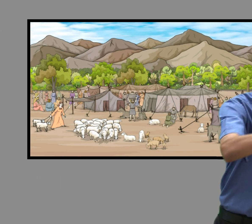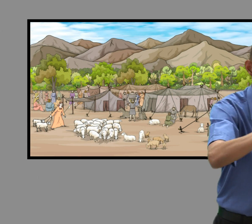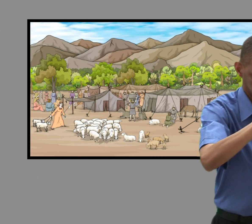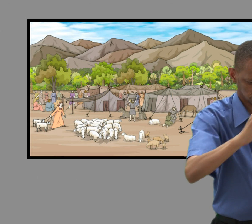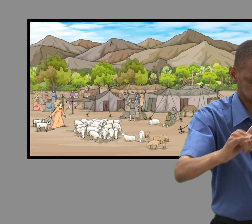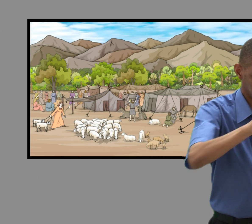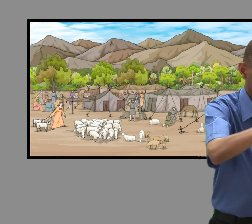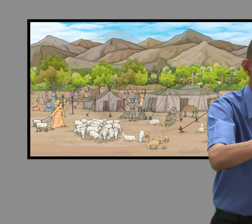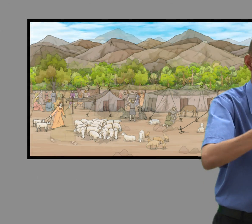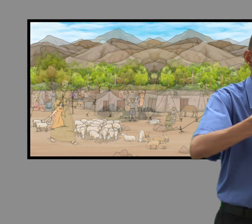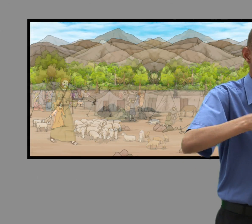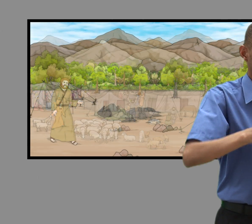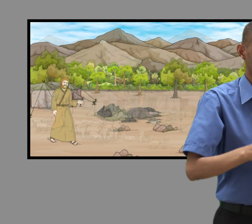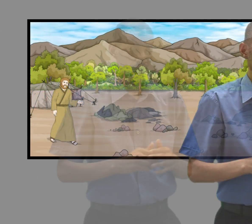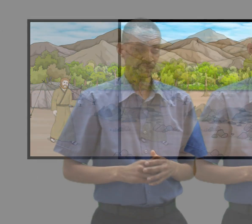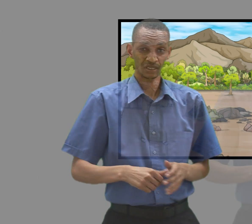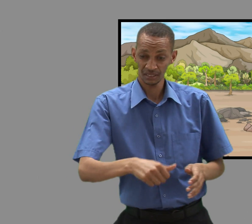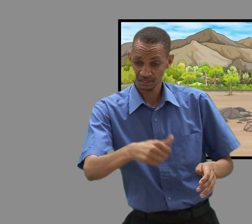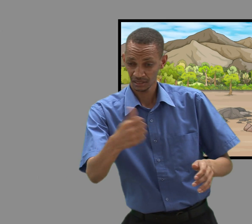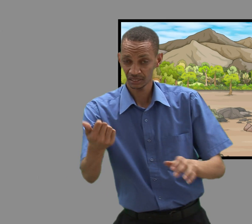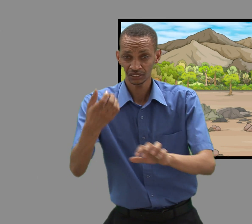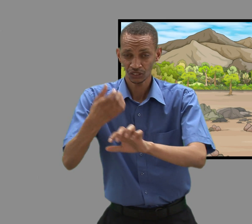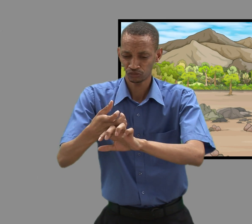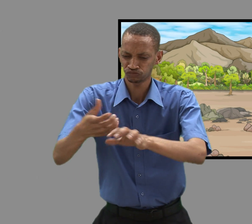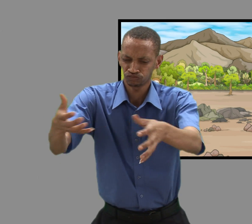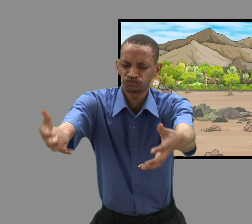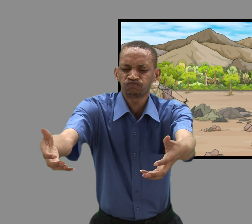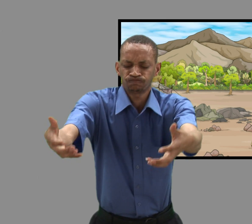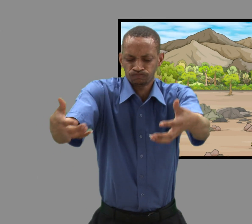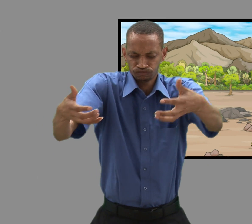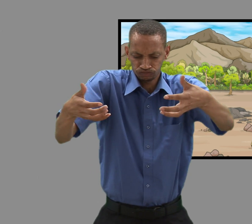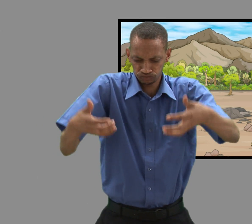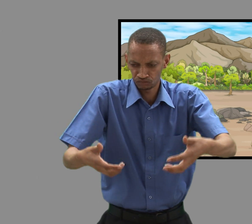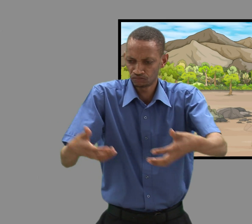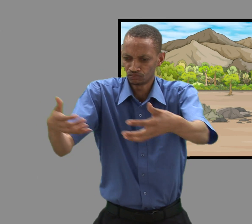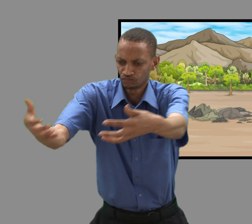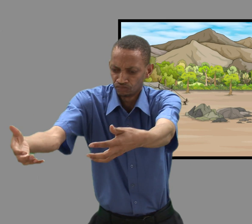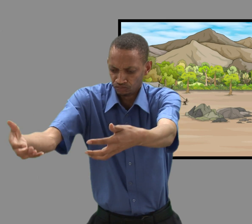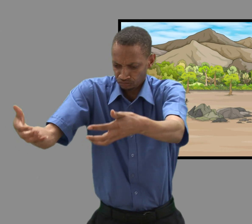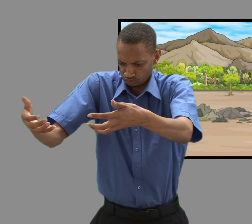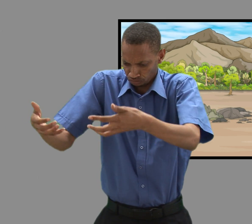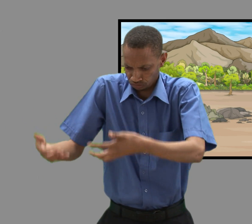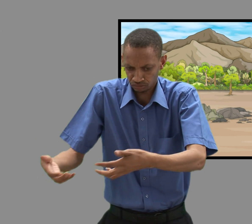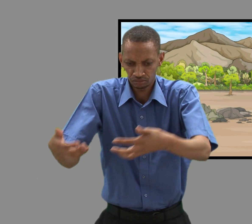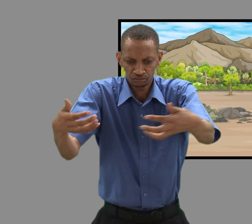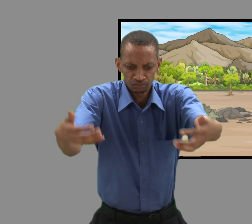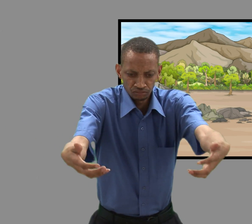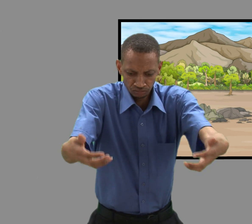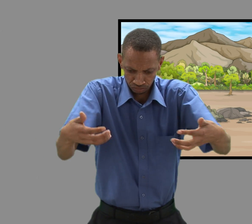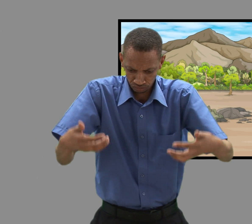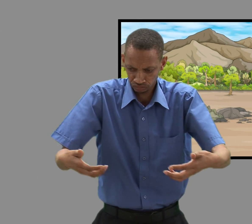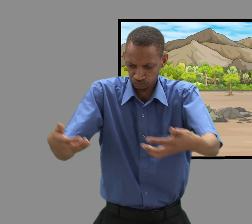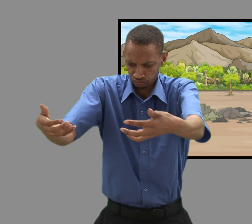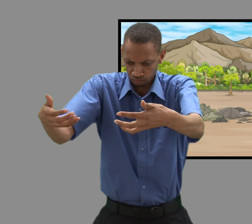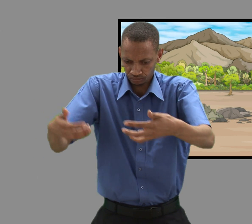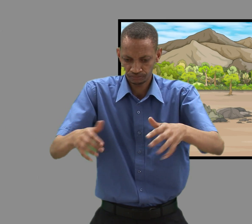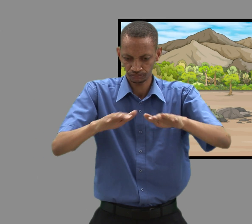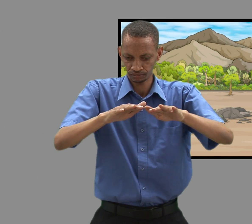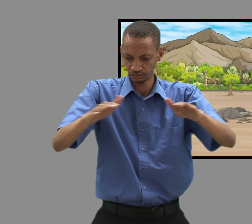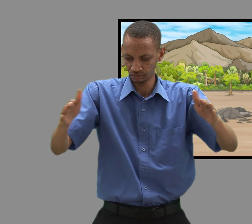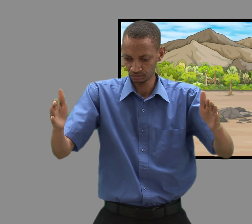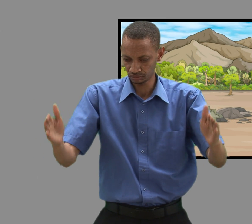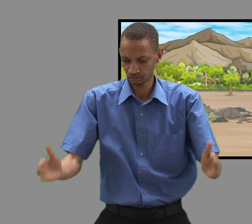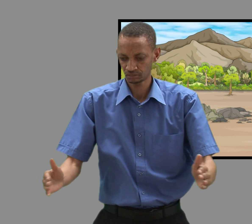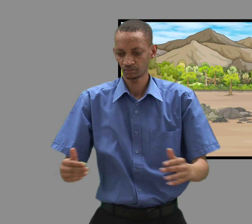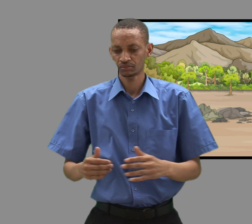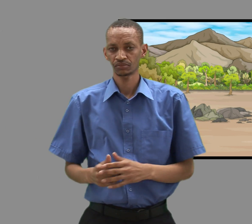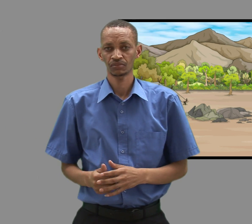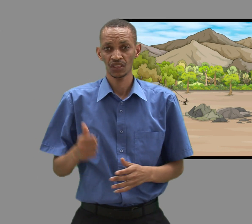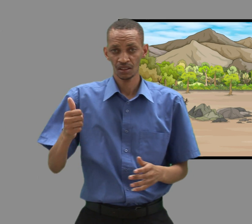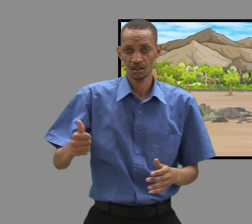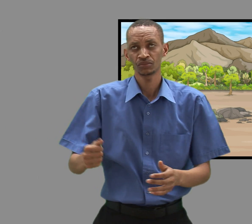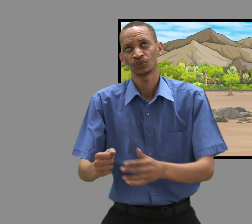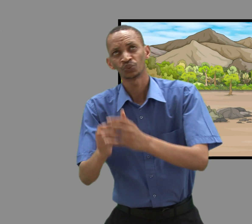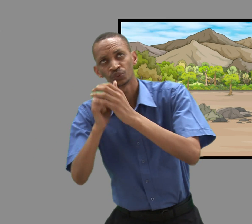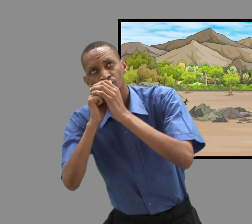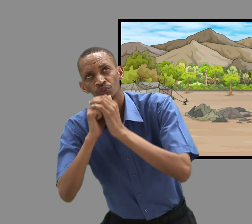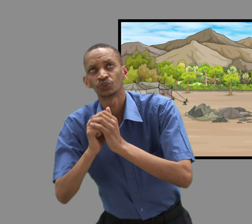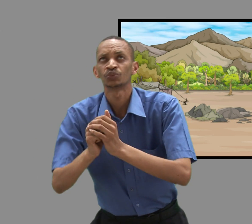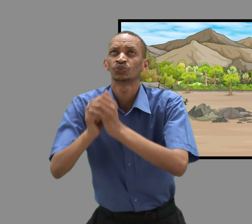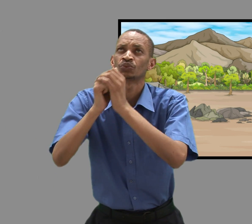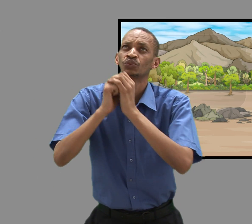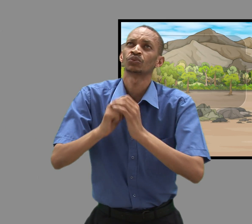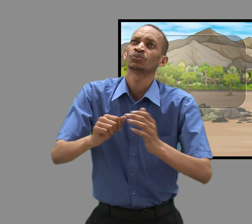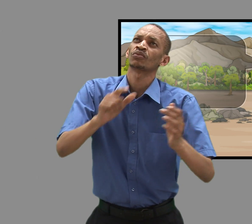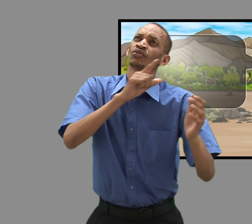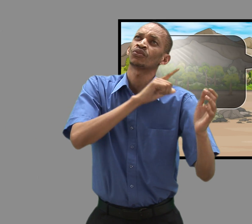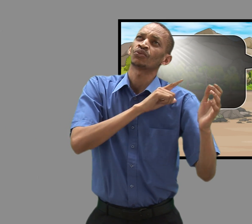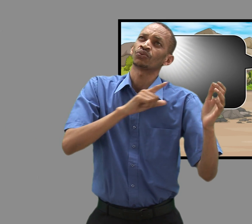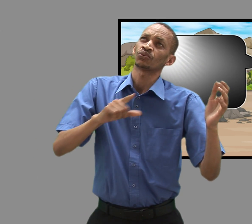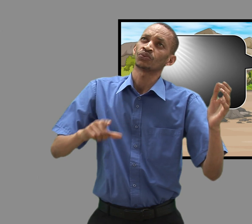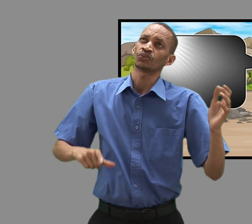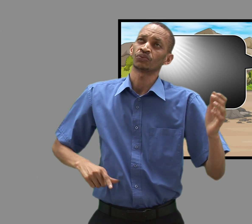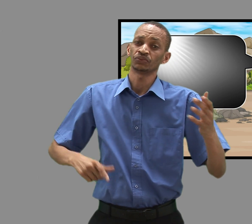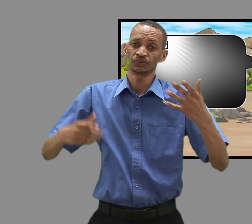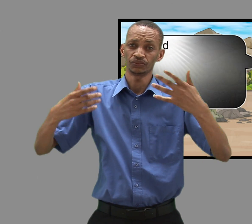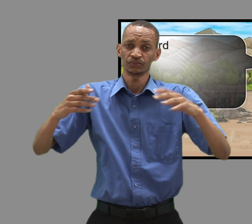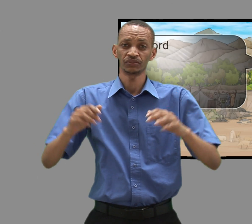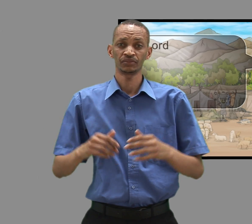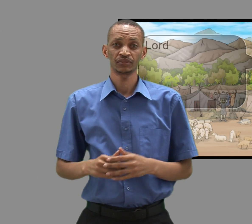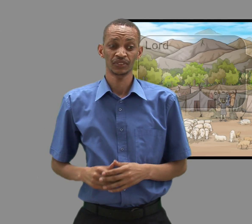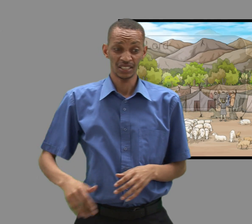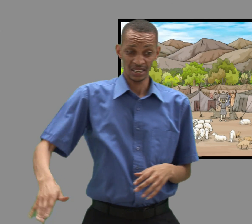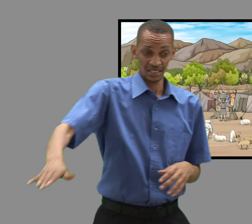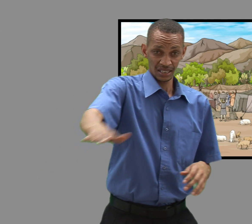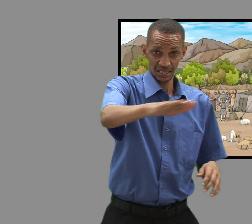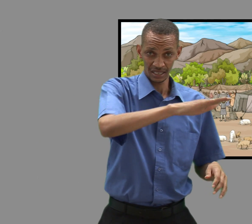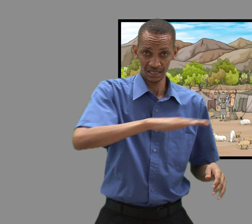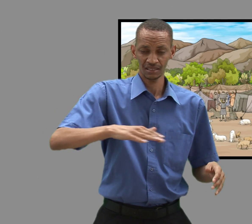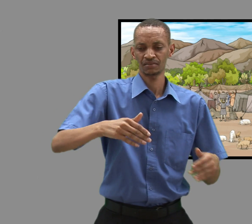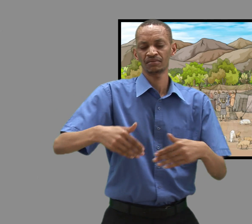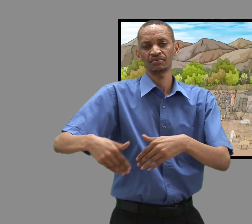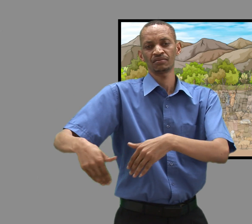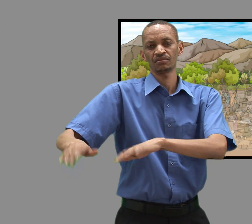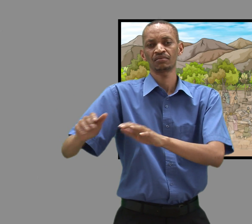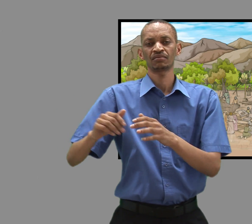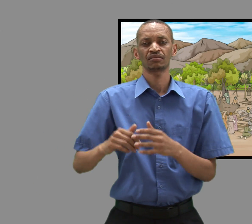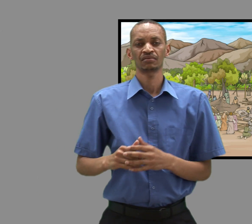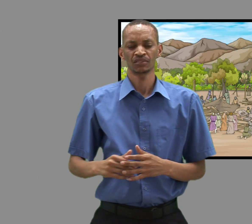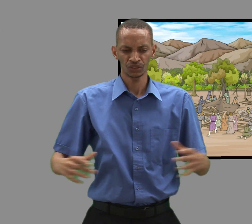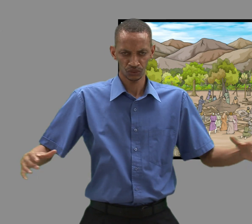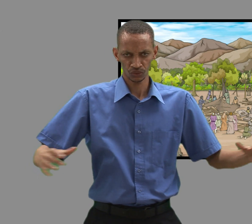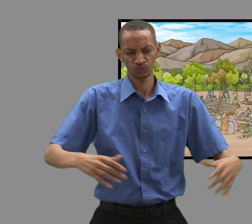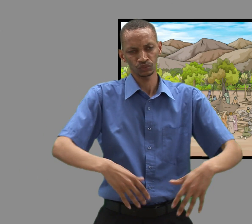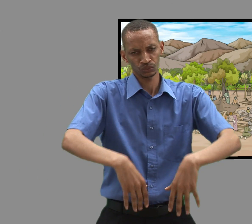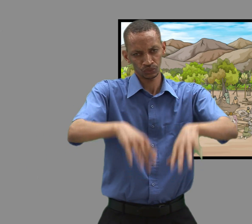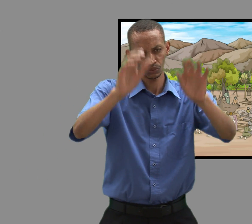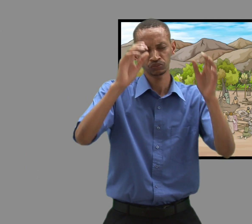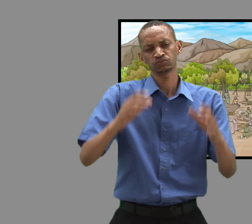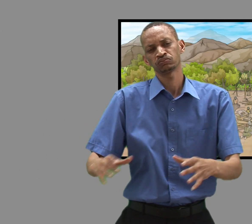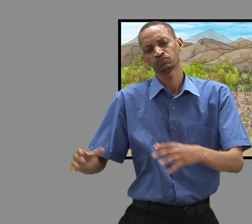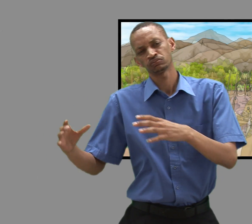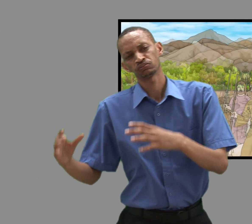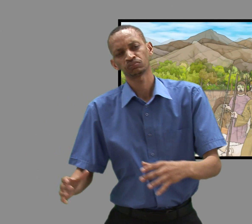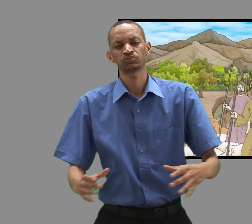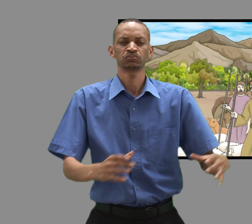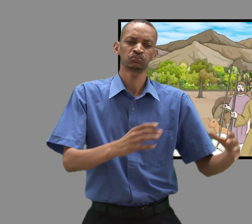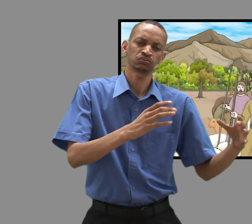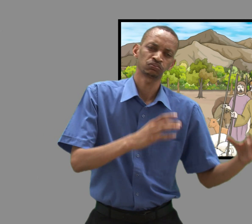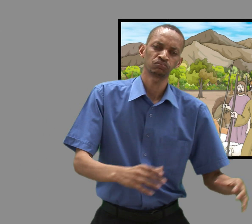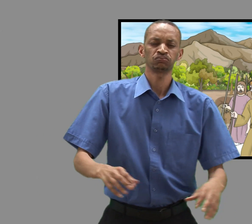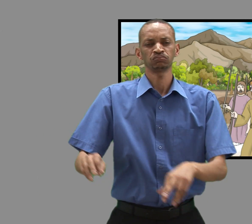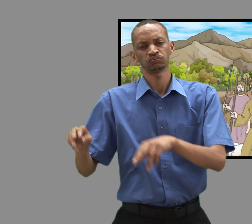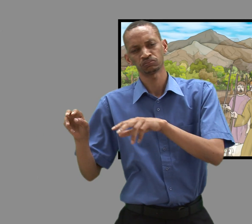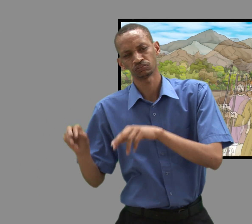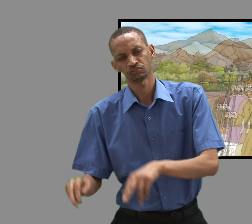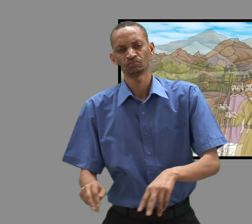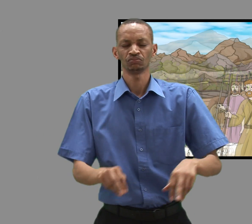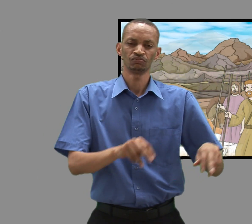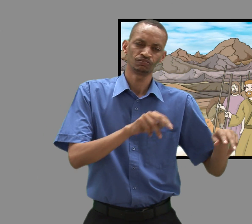There he built an altar to the LORD, and he called on the name of the LORD.